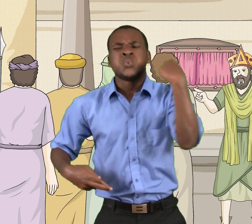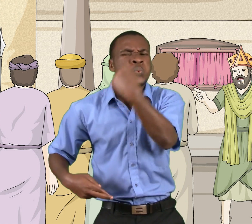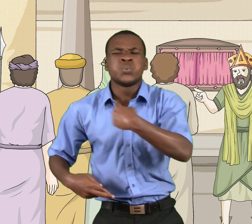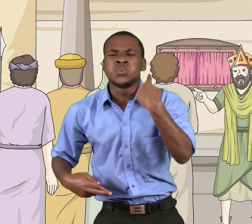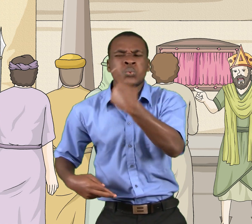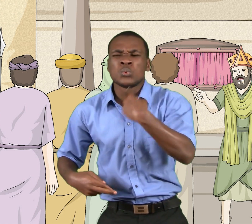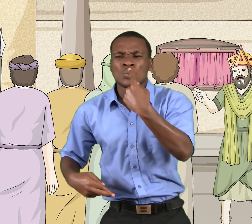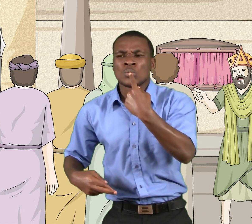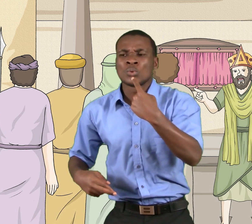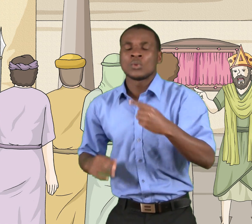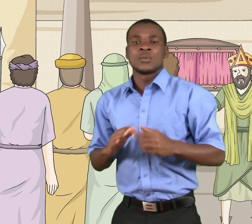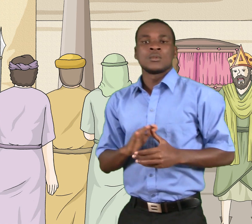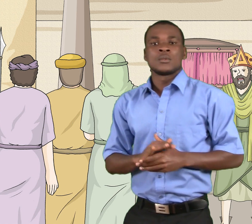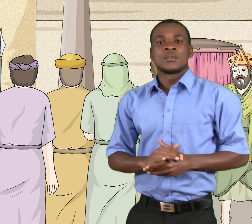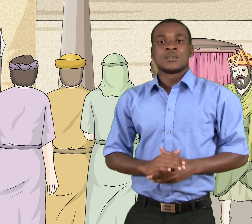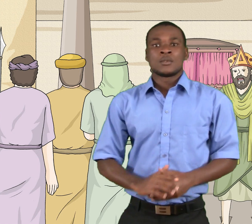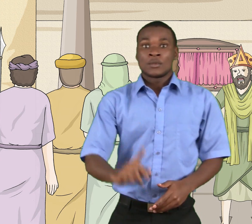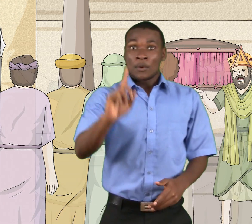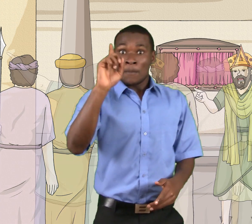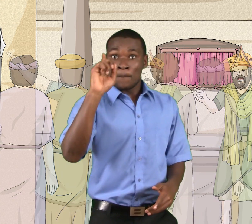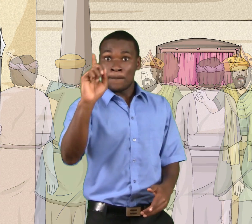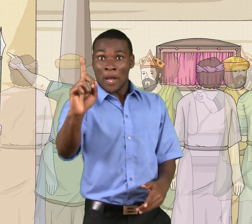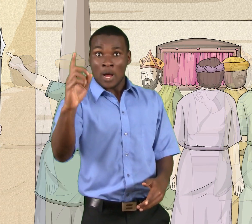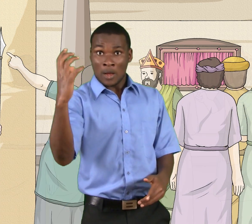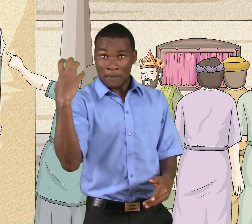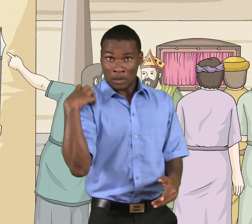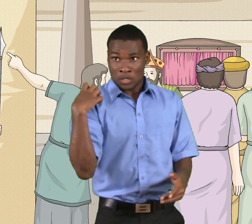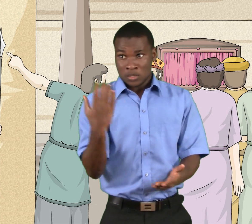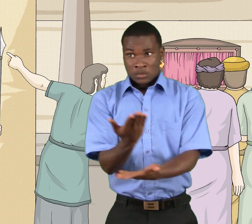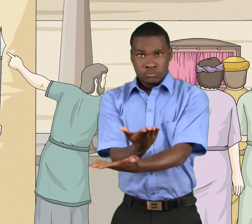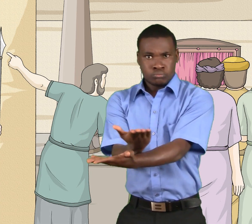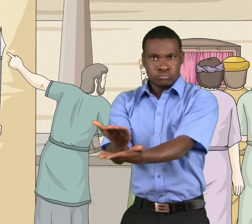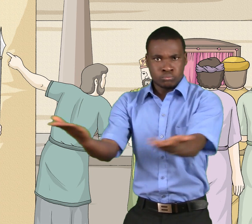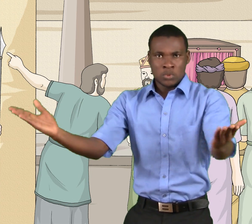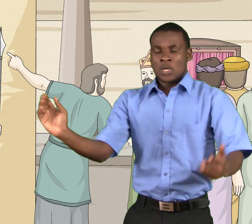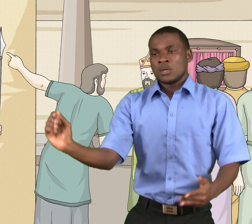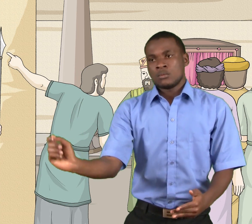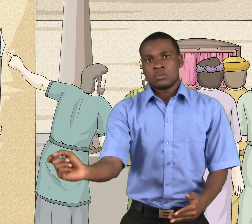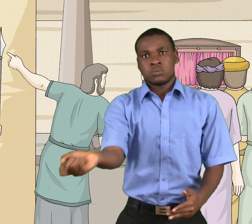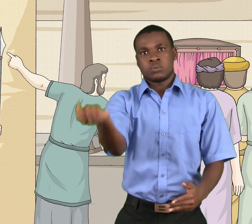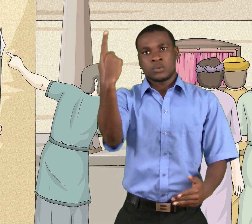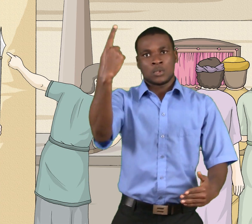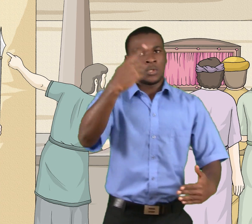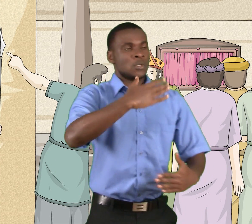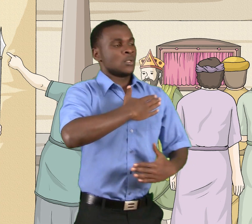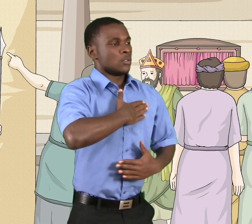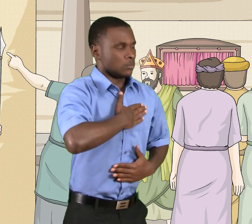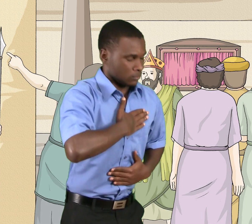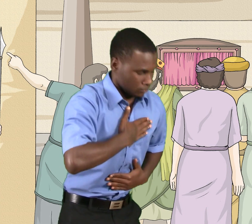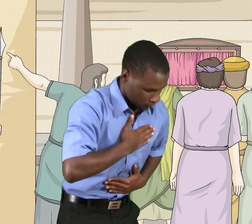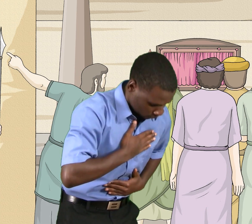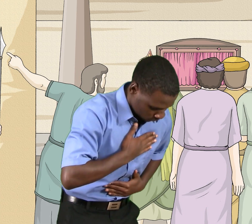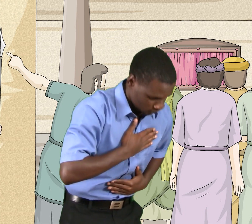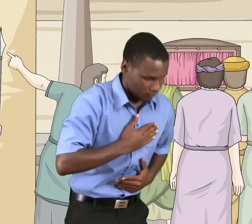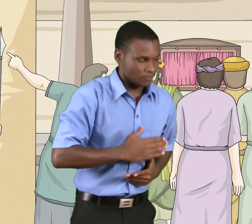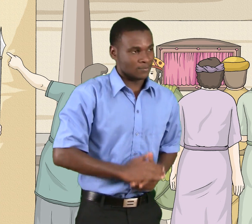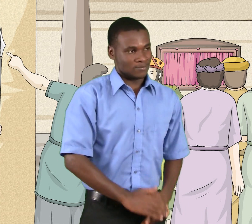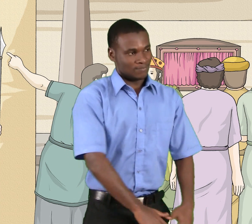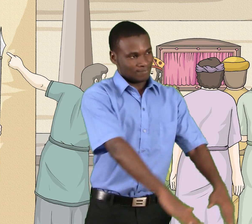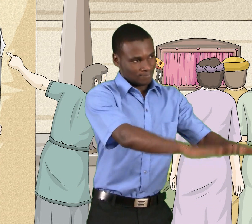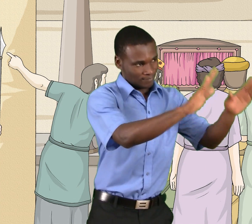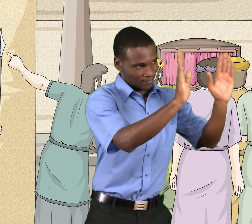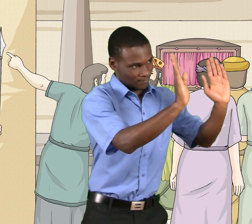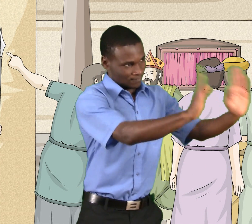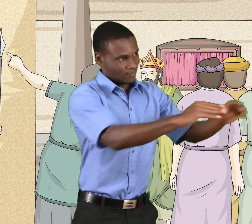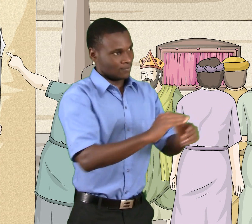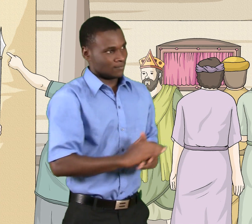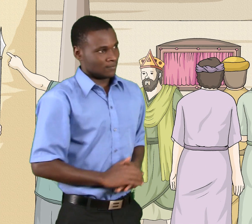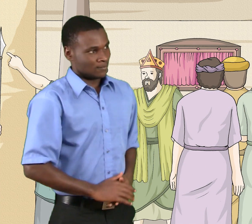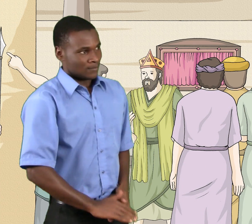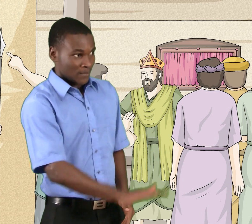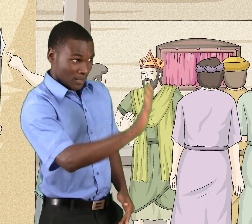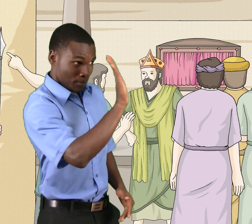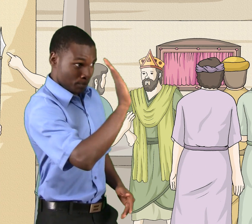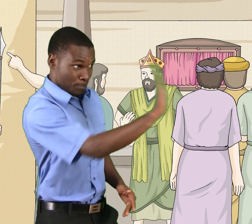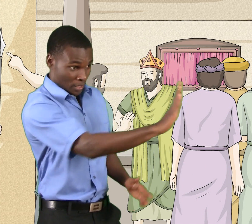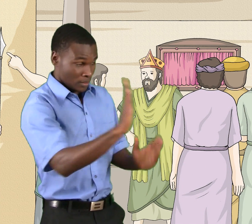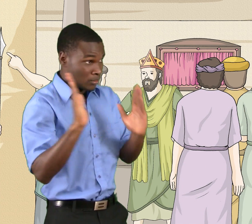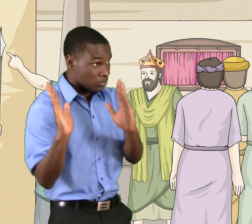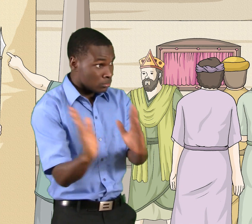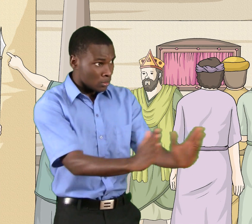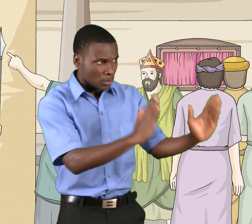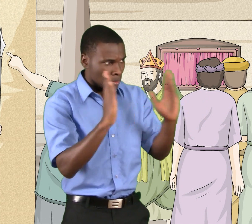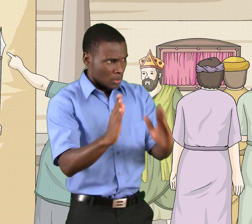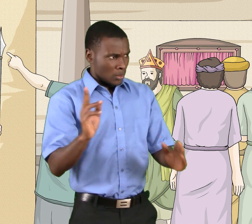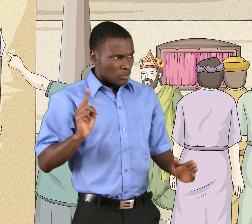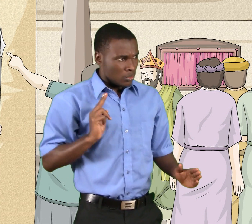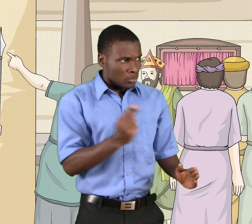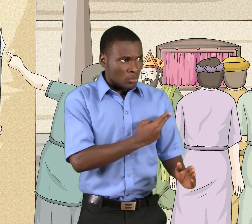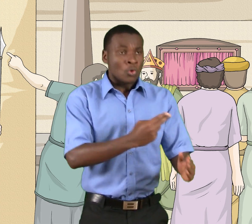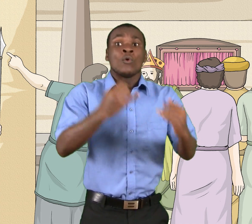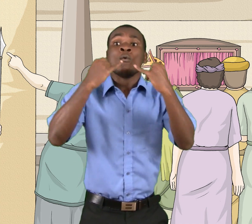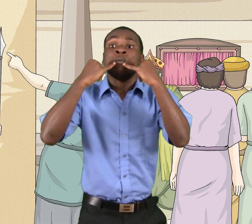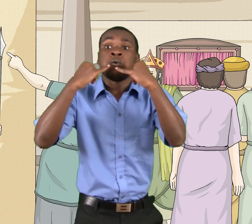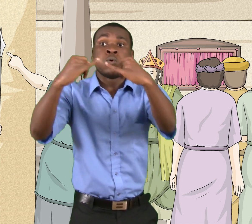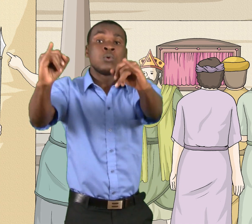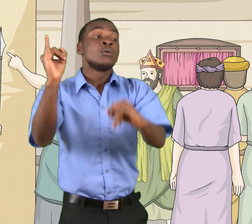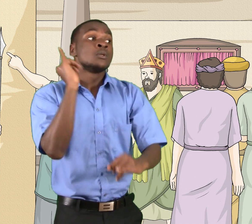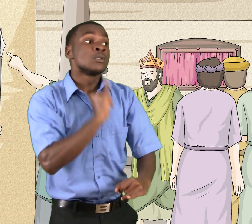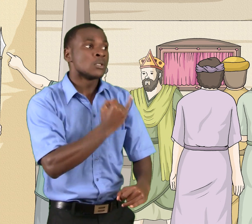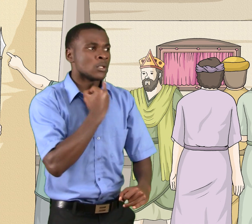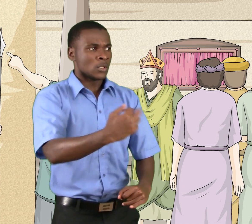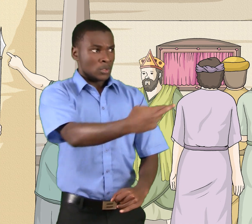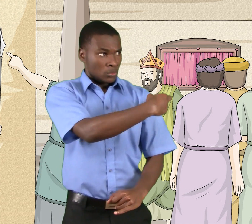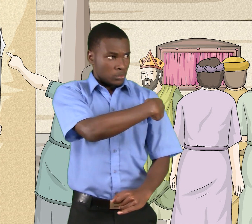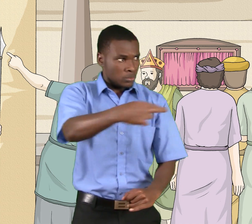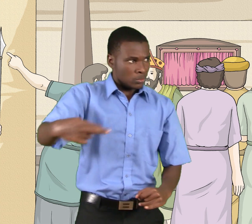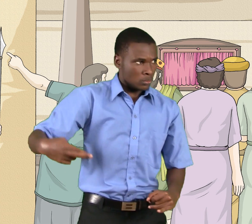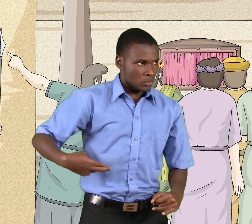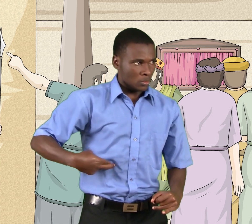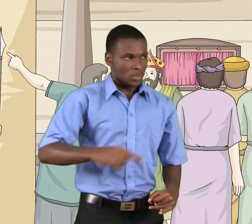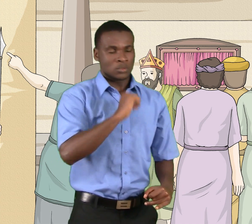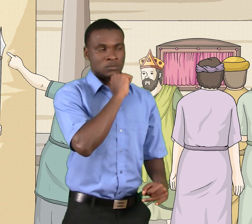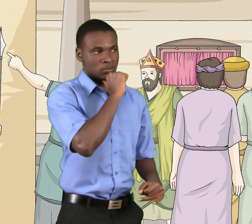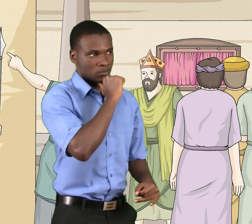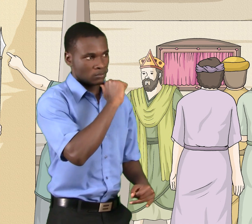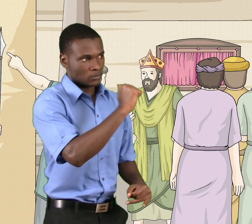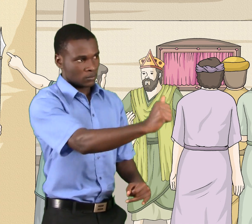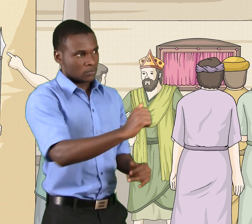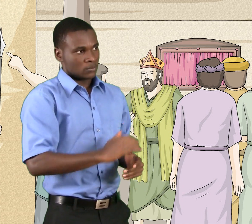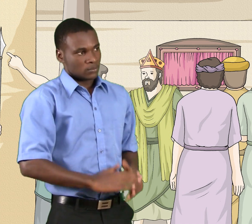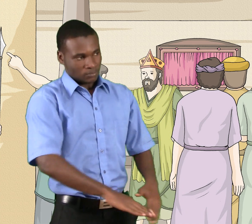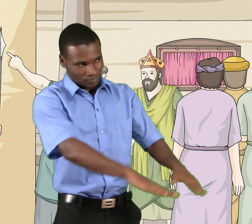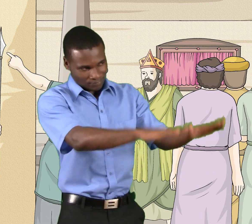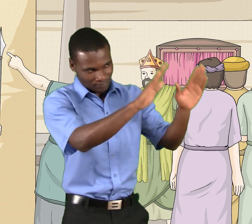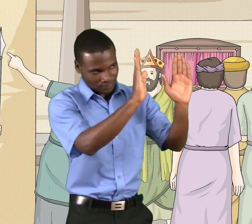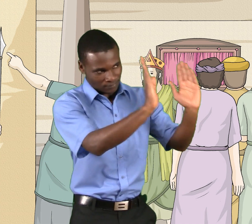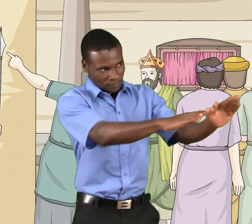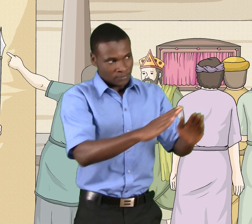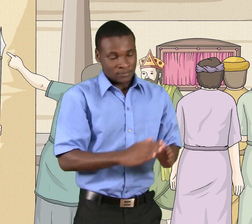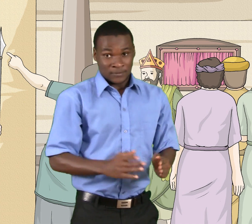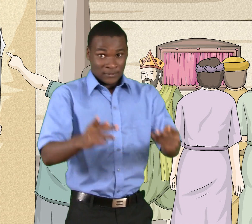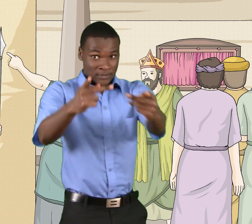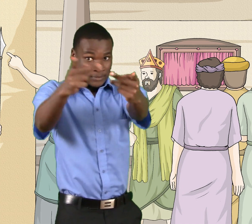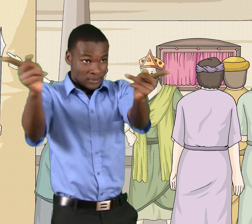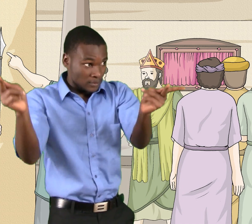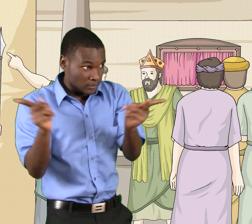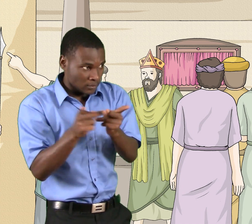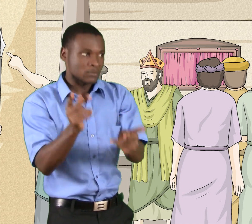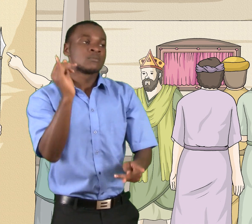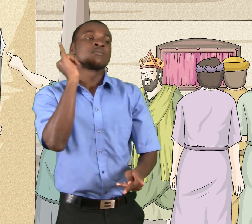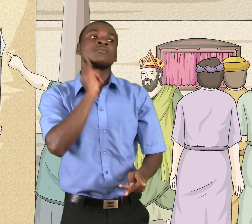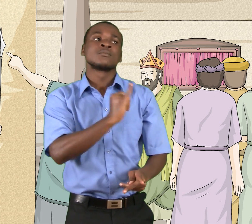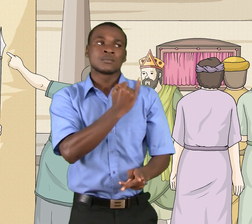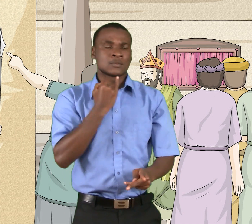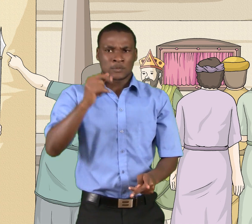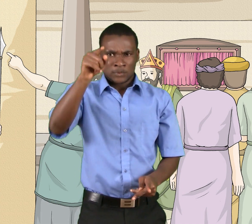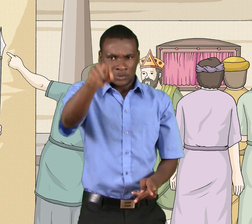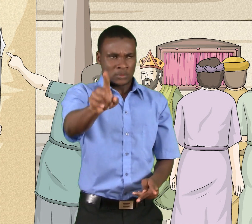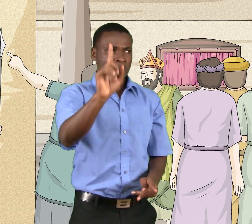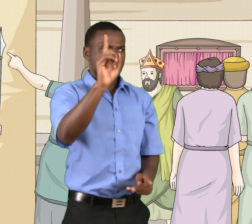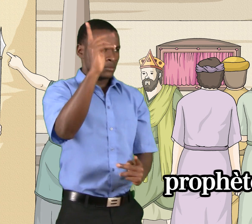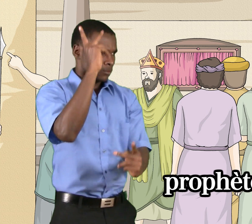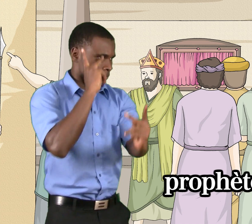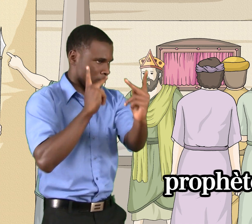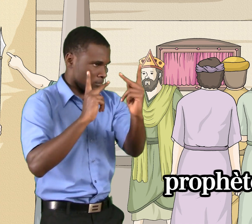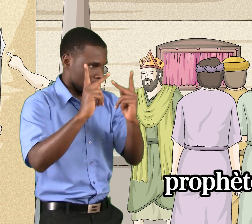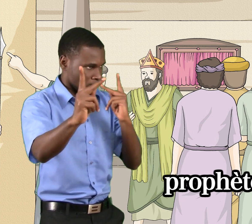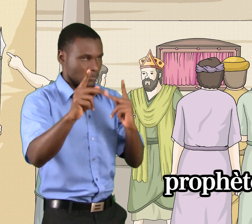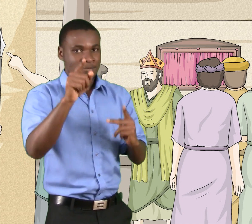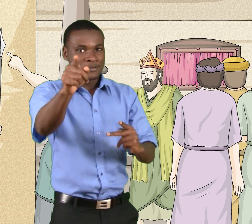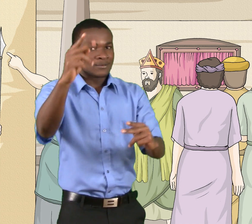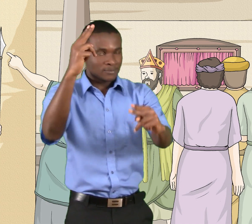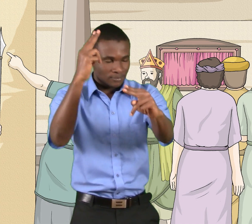But one of his servants replied, “No one, my lord the king.